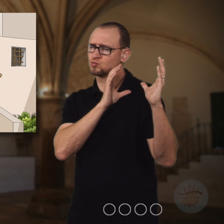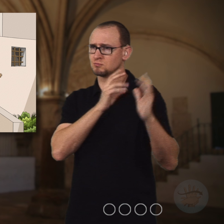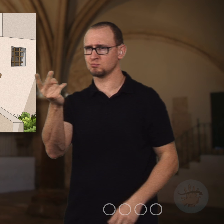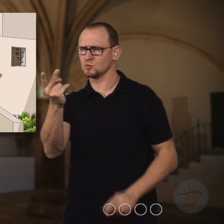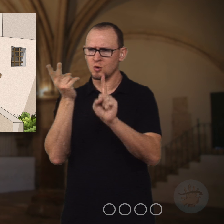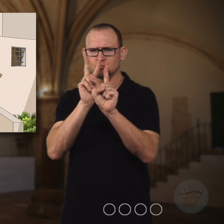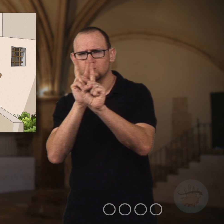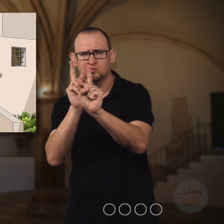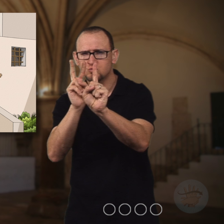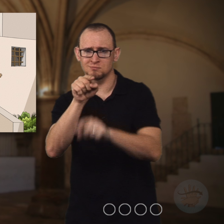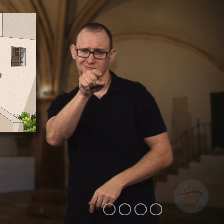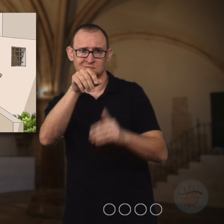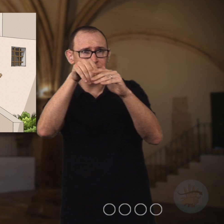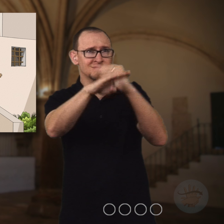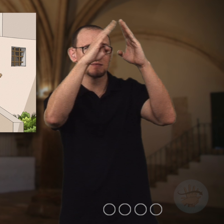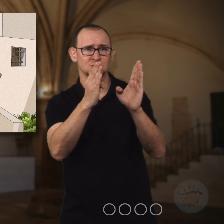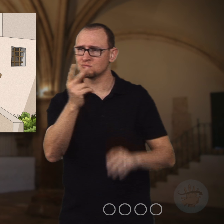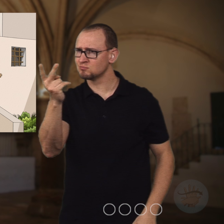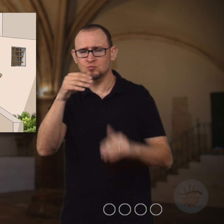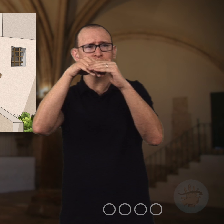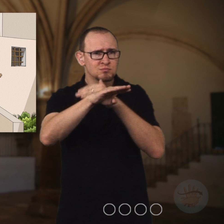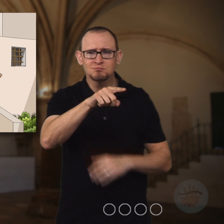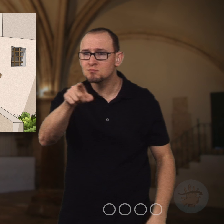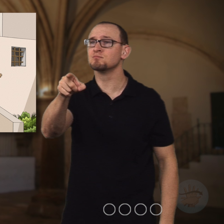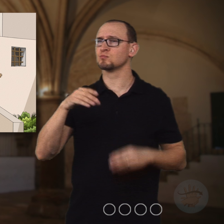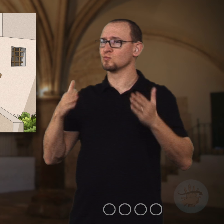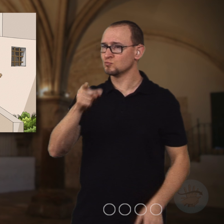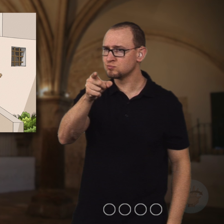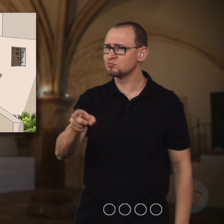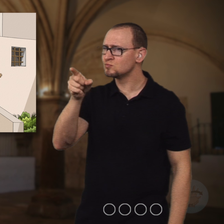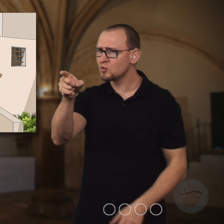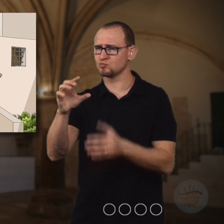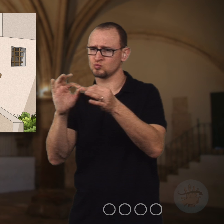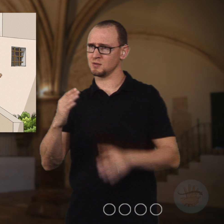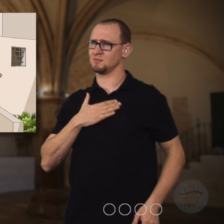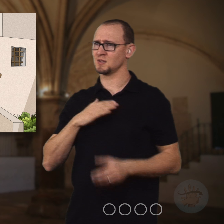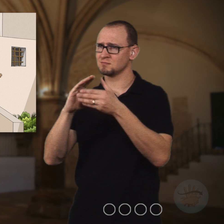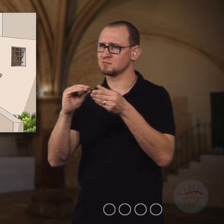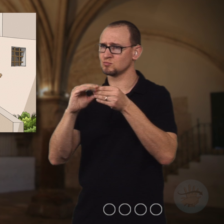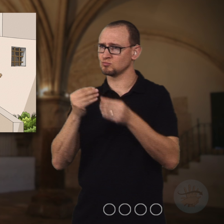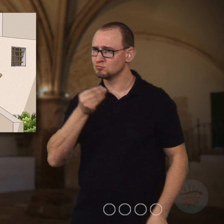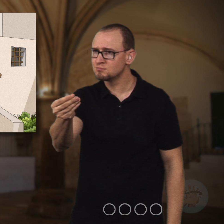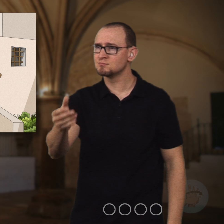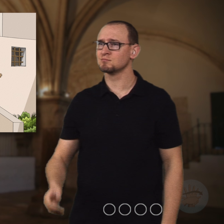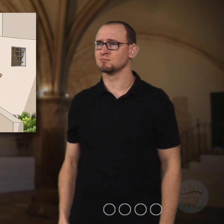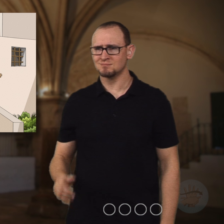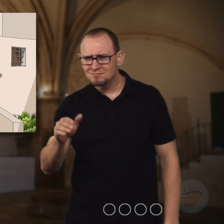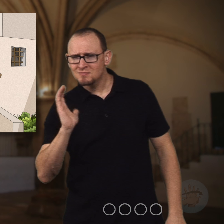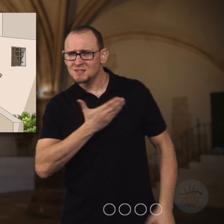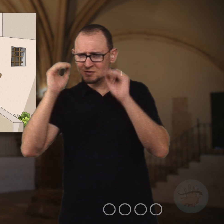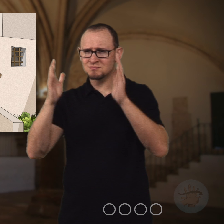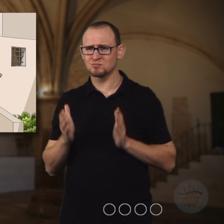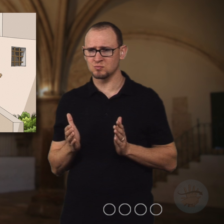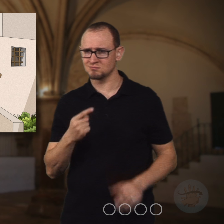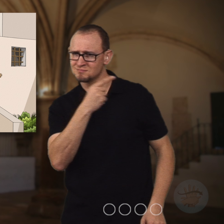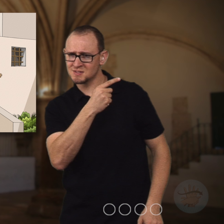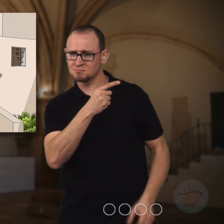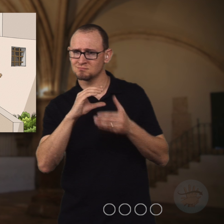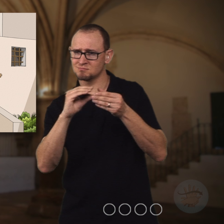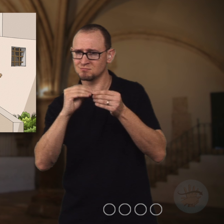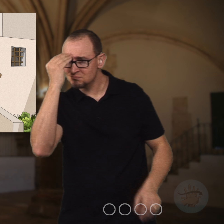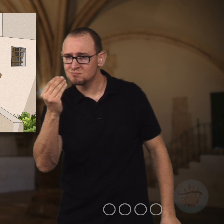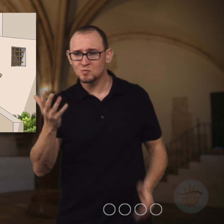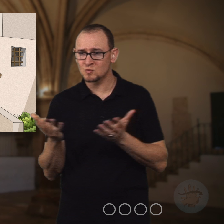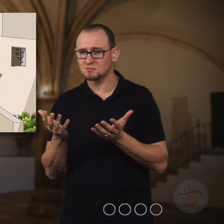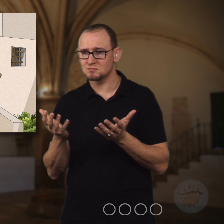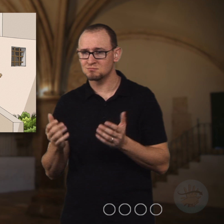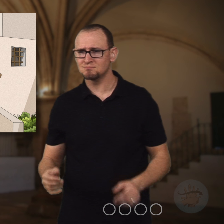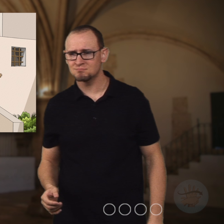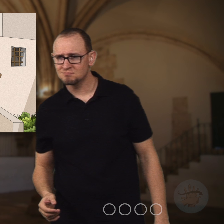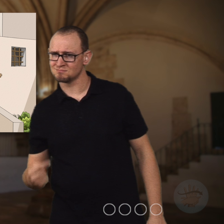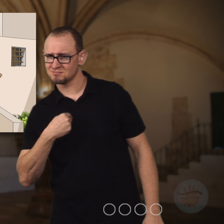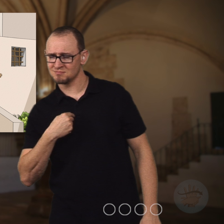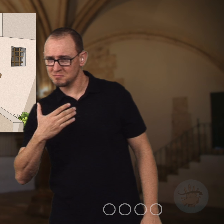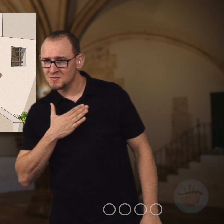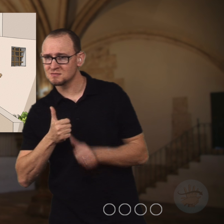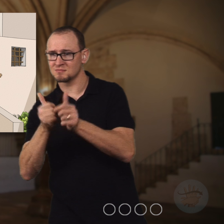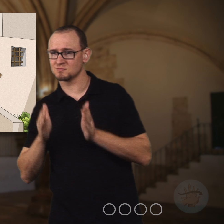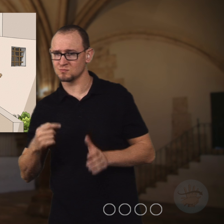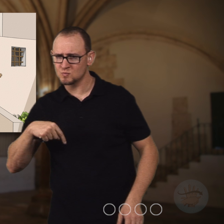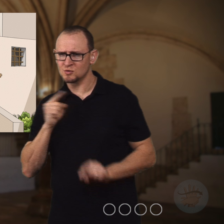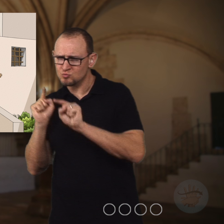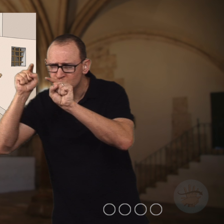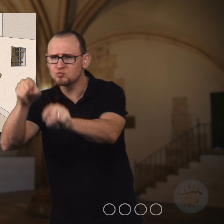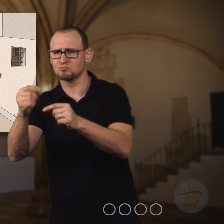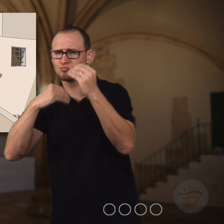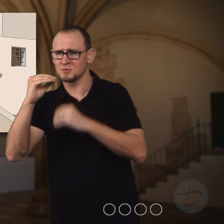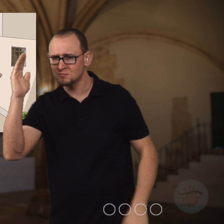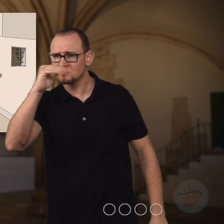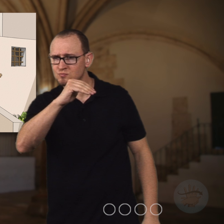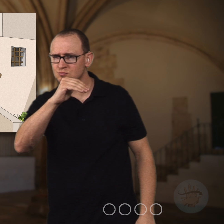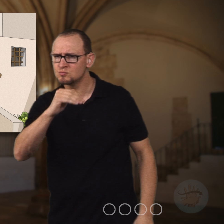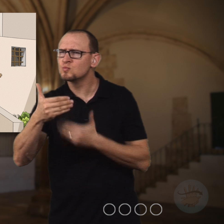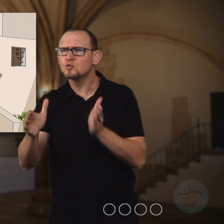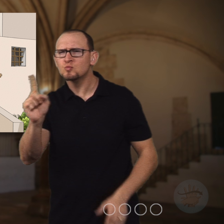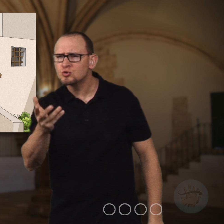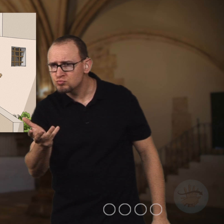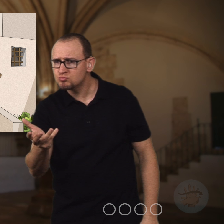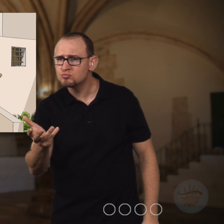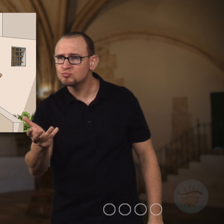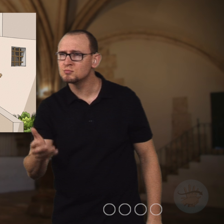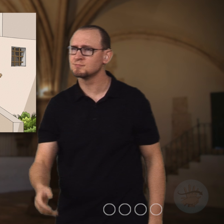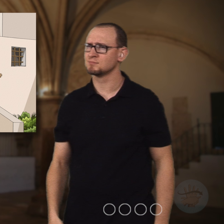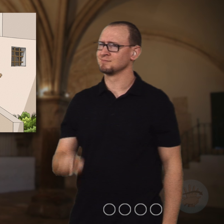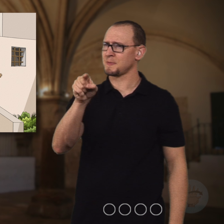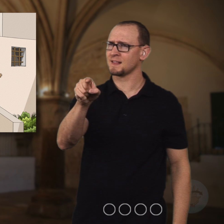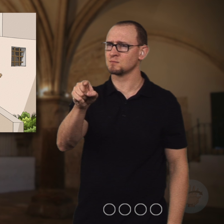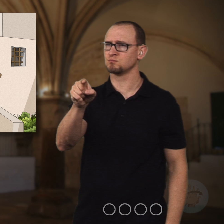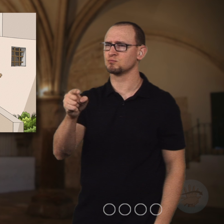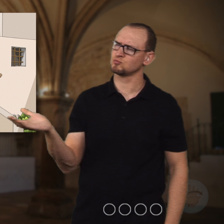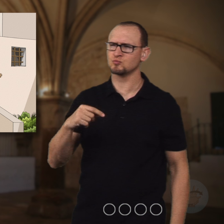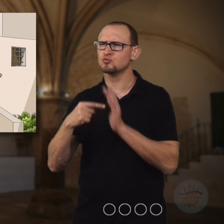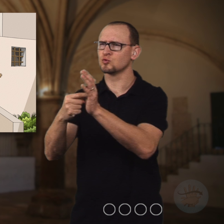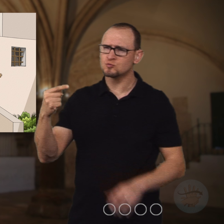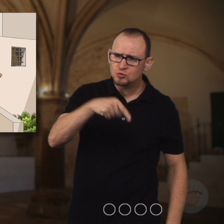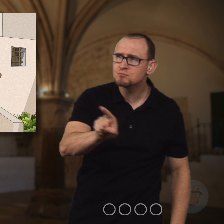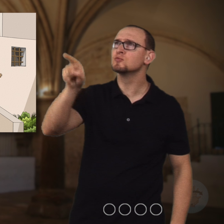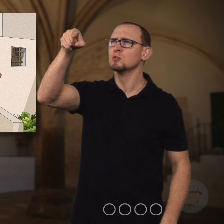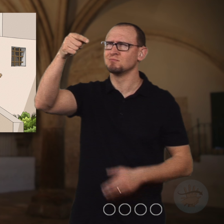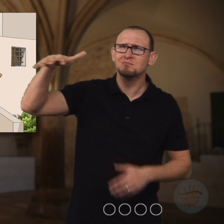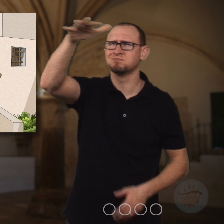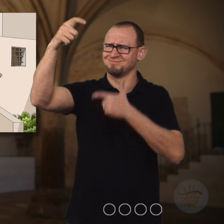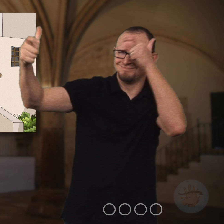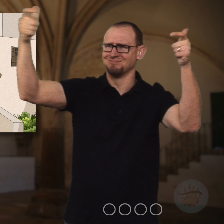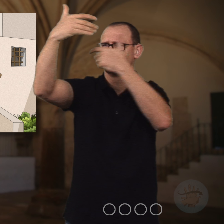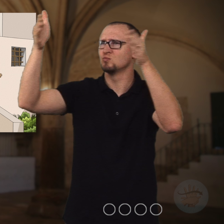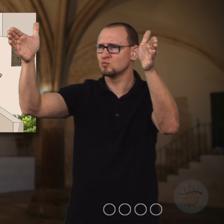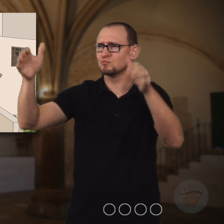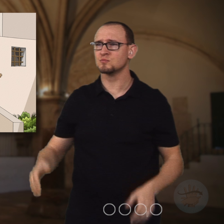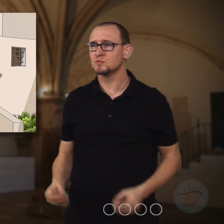Follow him to the house he enters, and say to the owner of that house, ‘The Teacher asks: Where is the guest room, where I may eat the Passover with My disciples?’